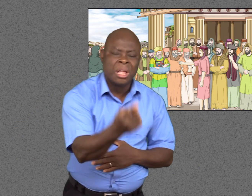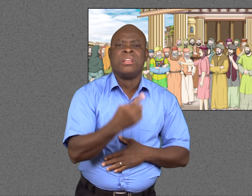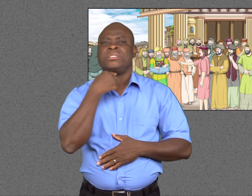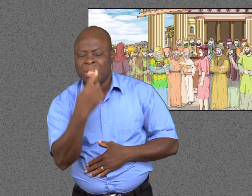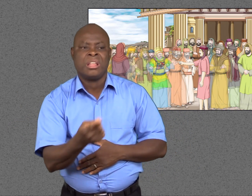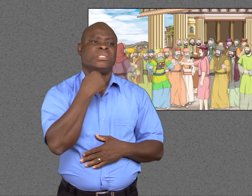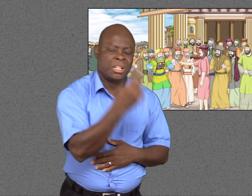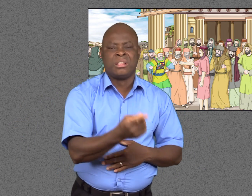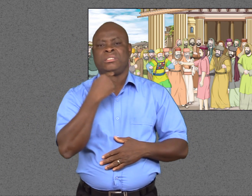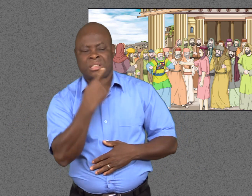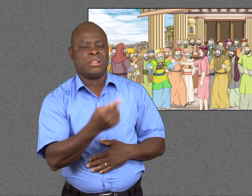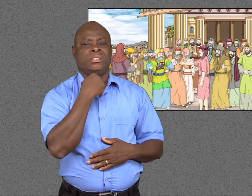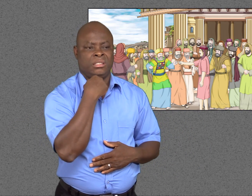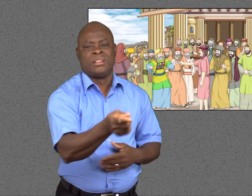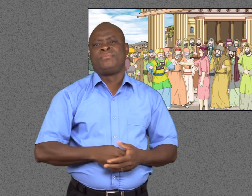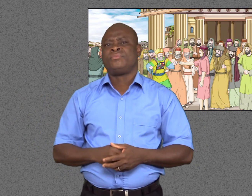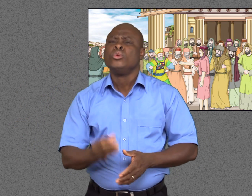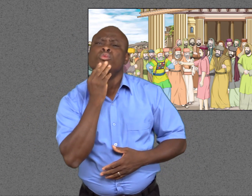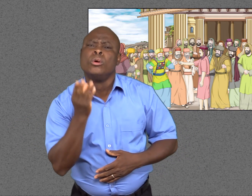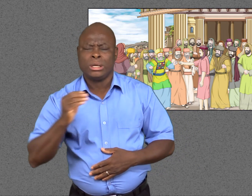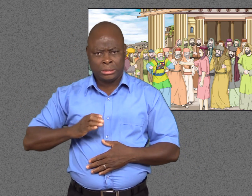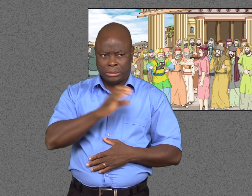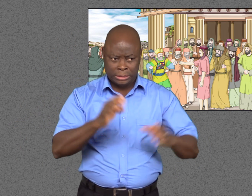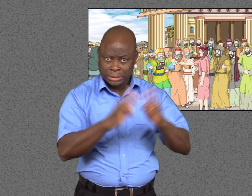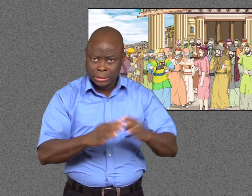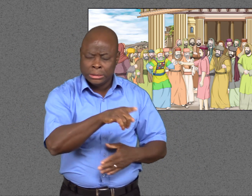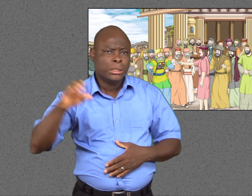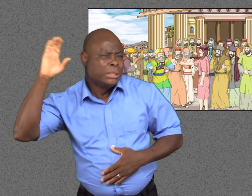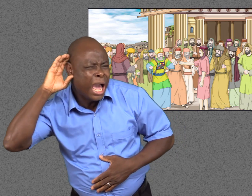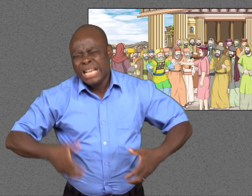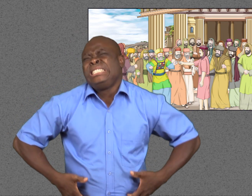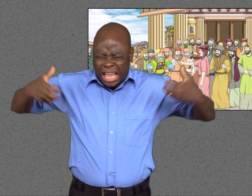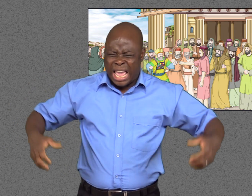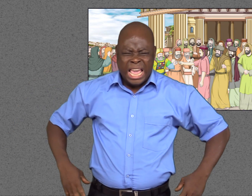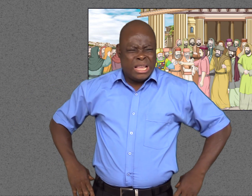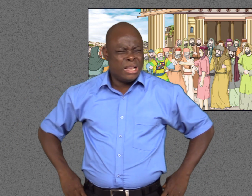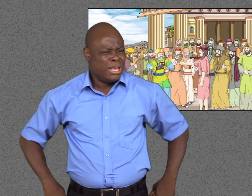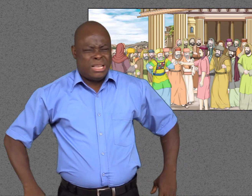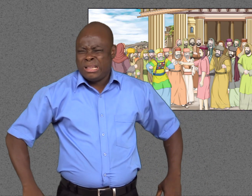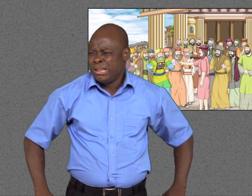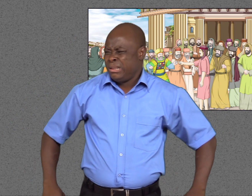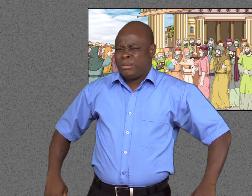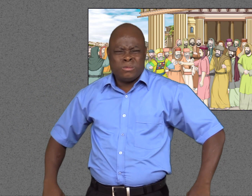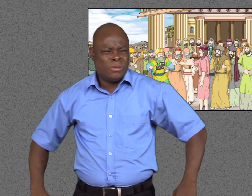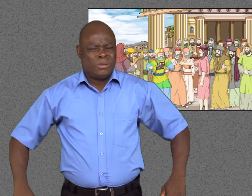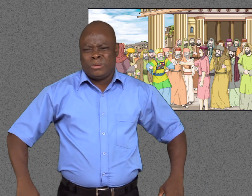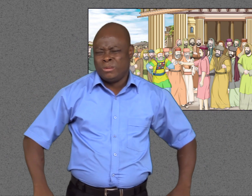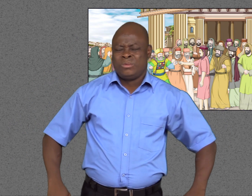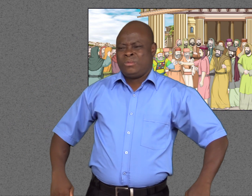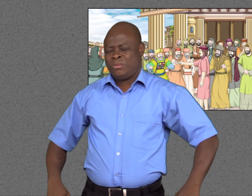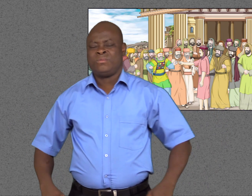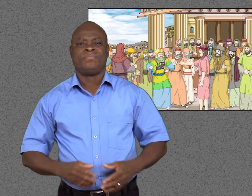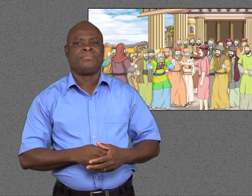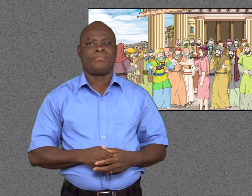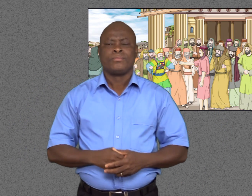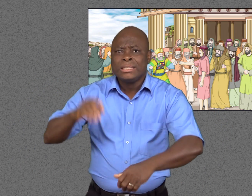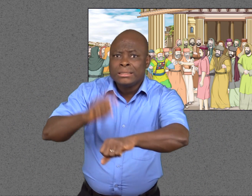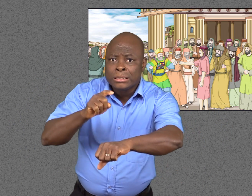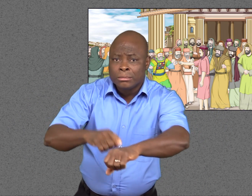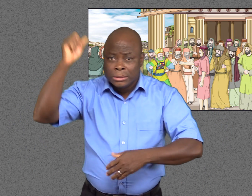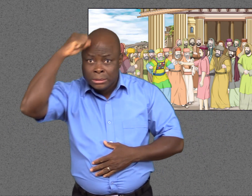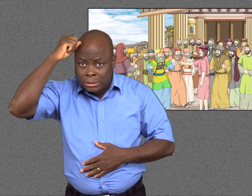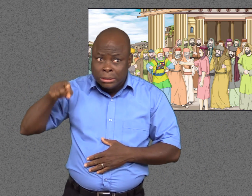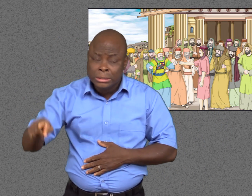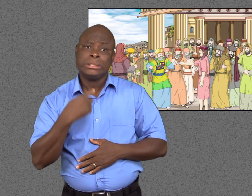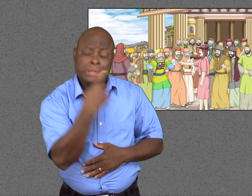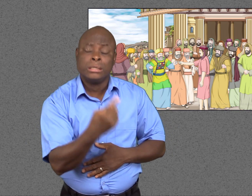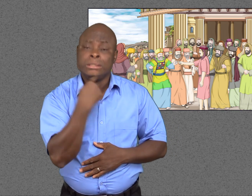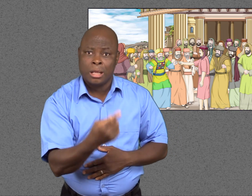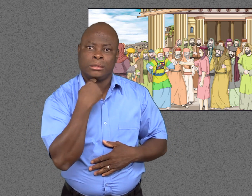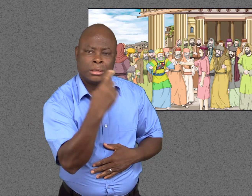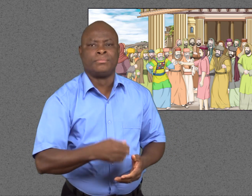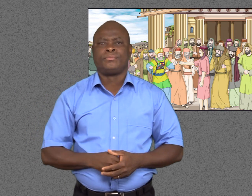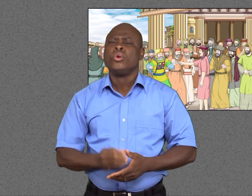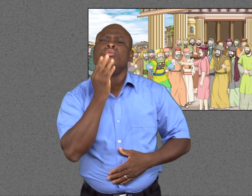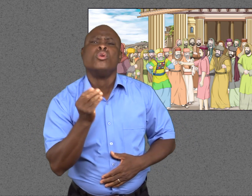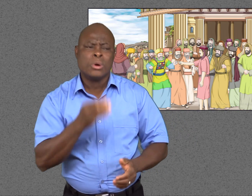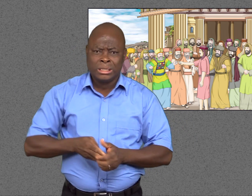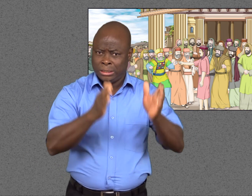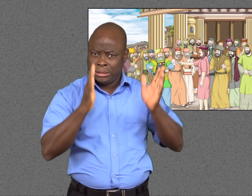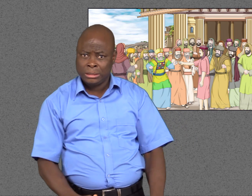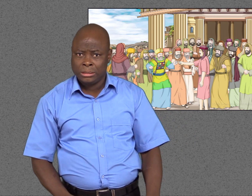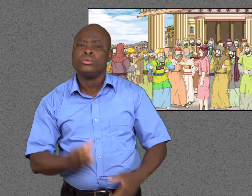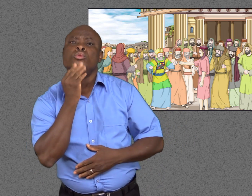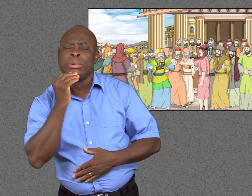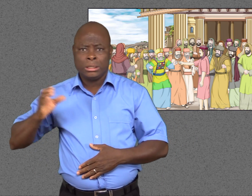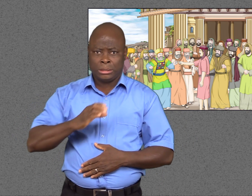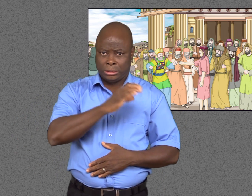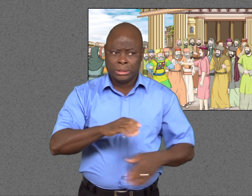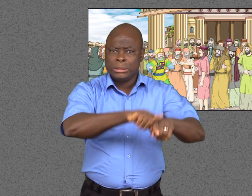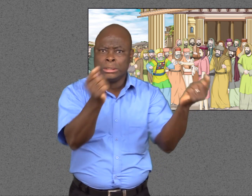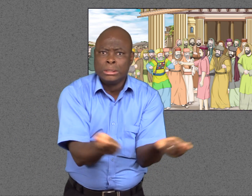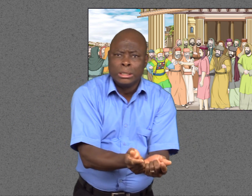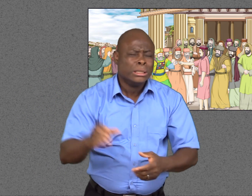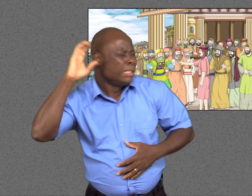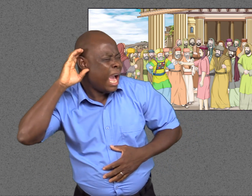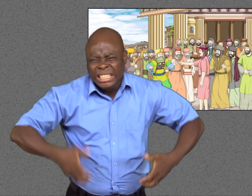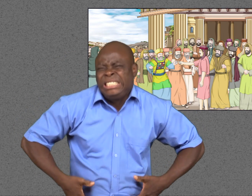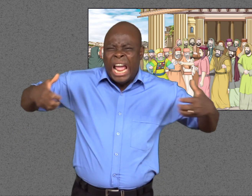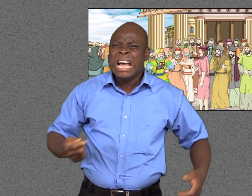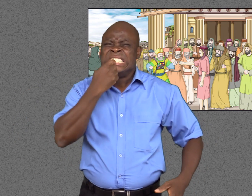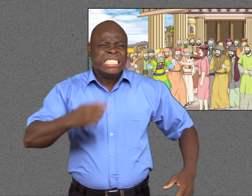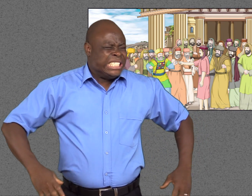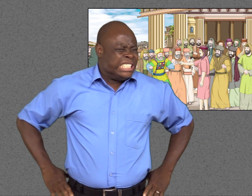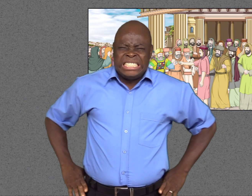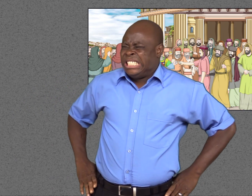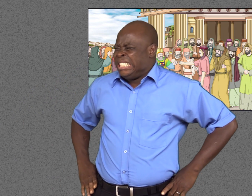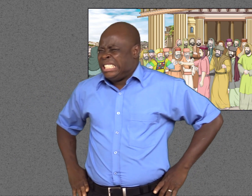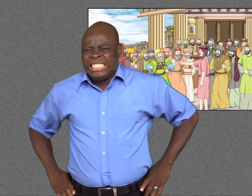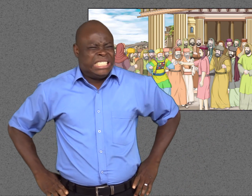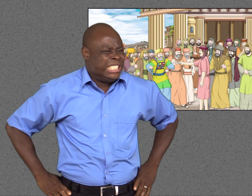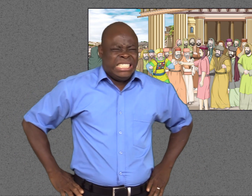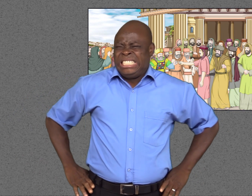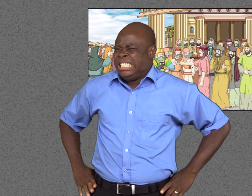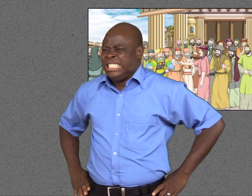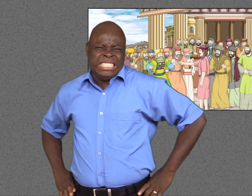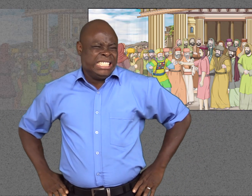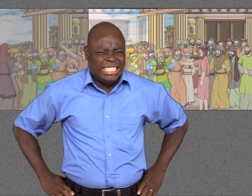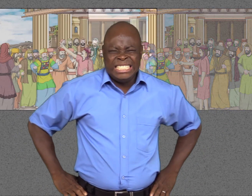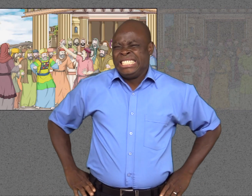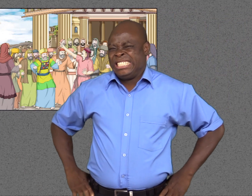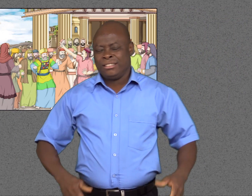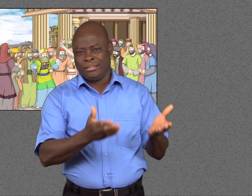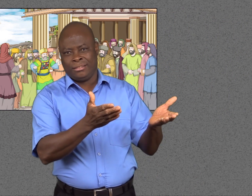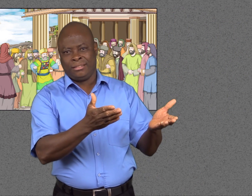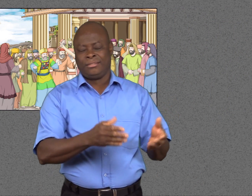On hearing this, the members of the Sanhedrin were enraged, and they gnashed their teeth at him.